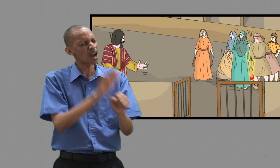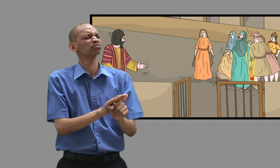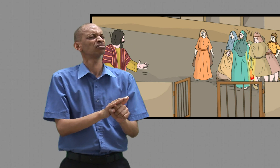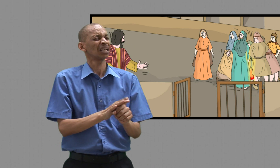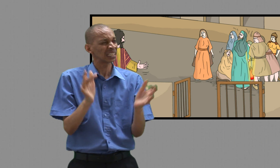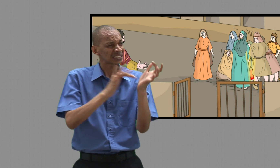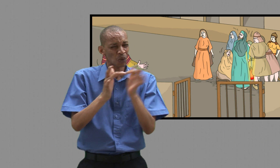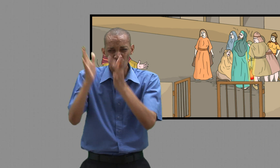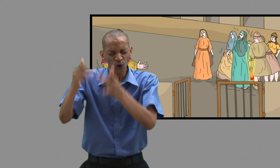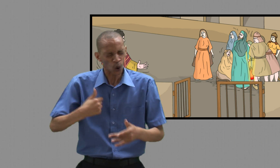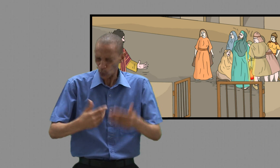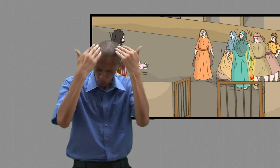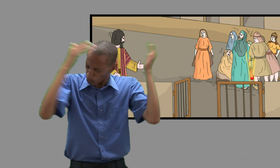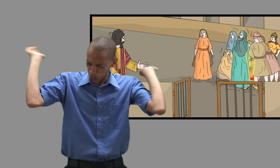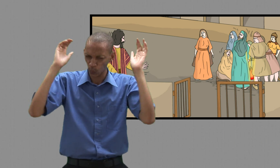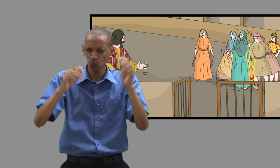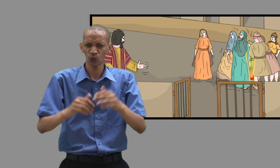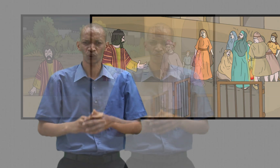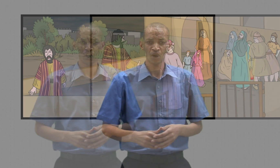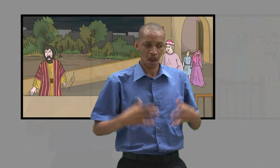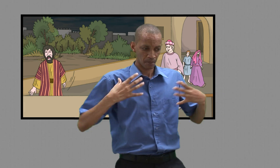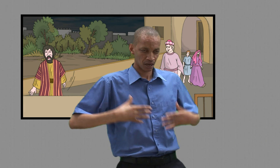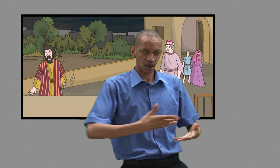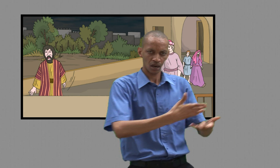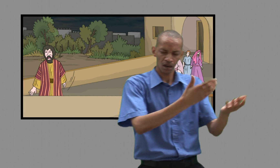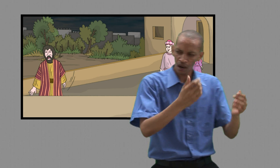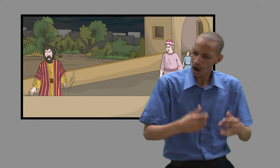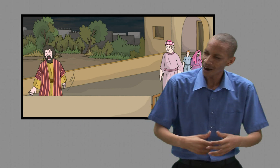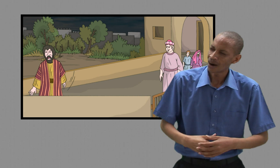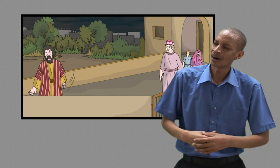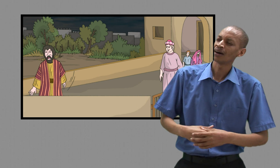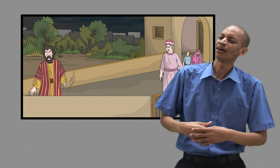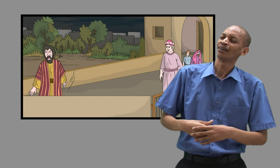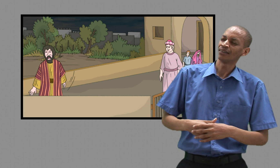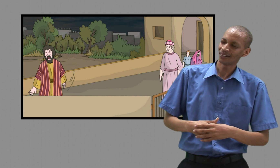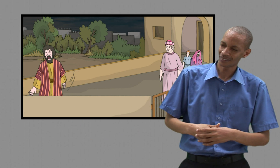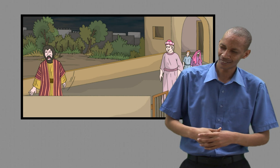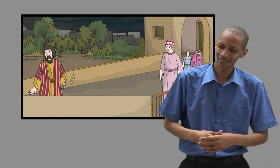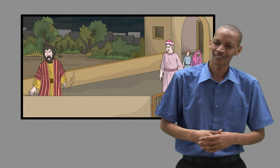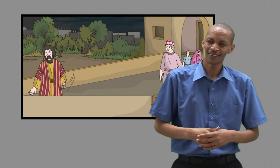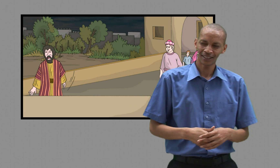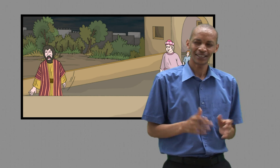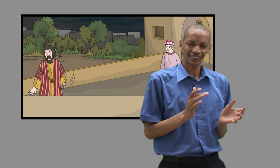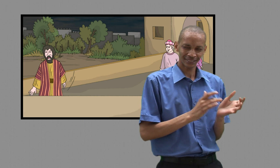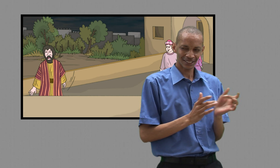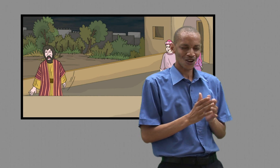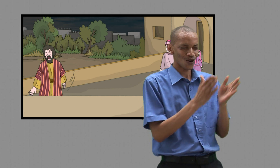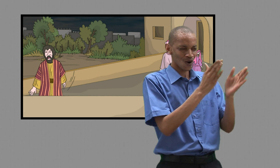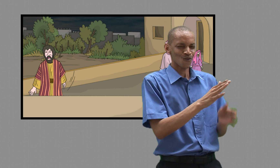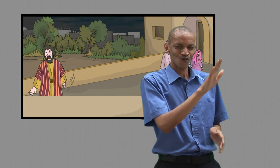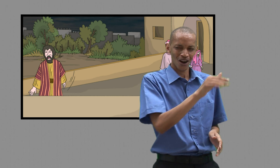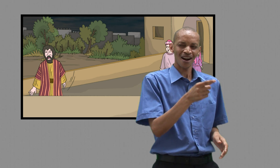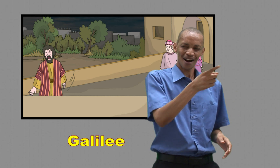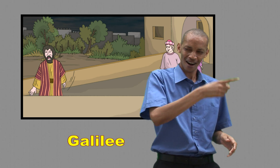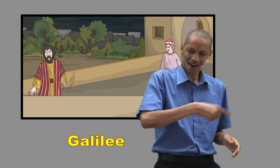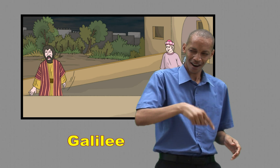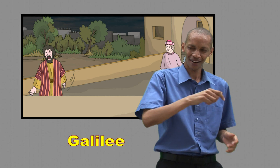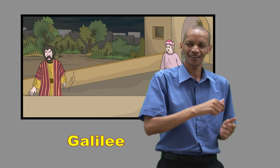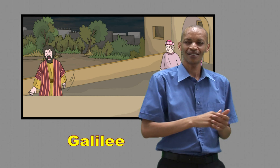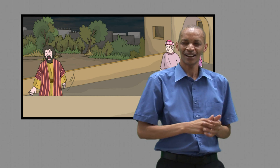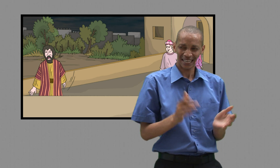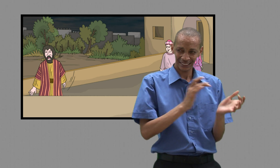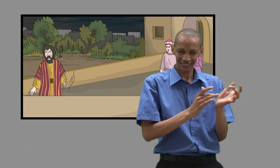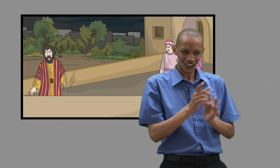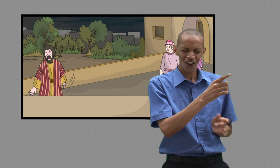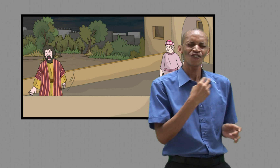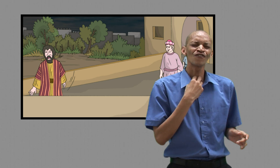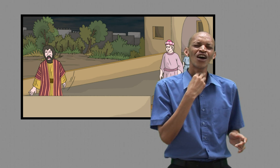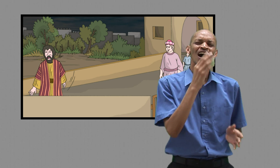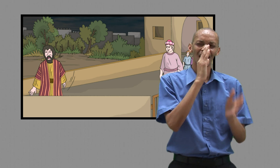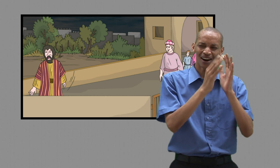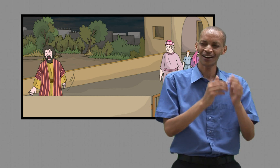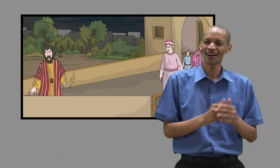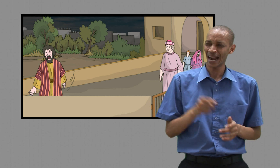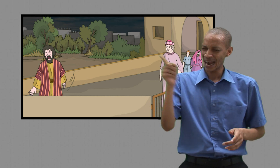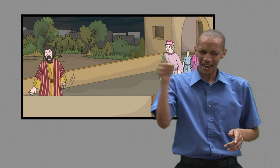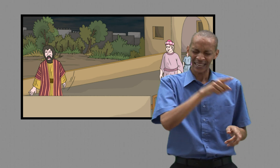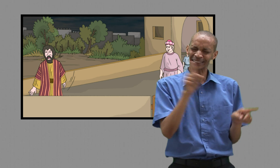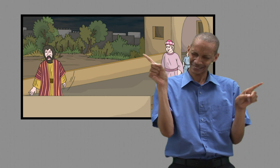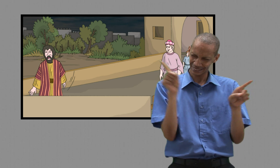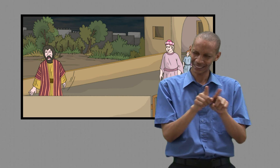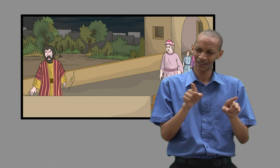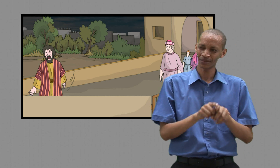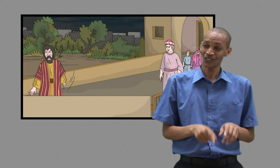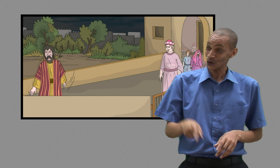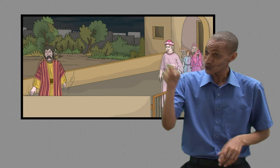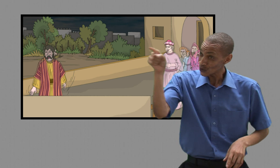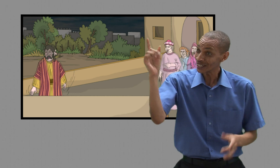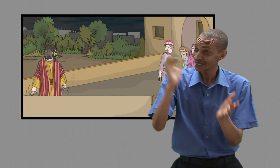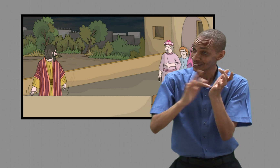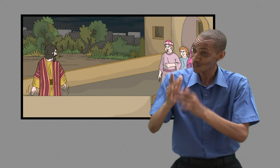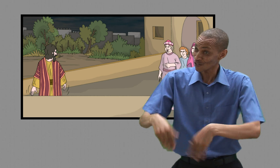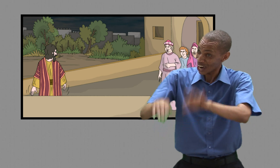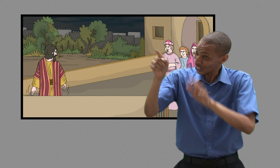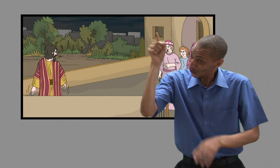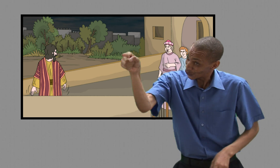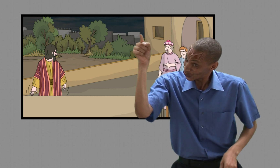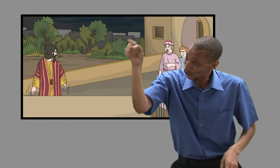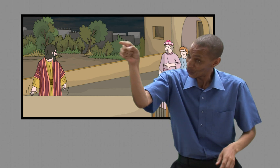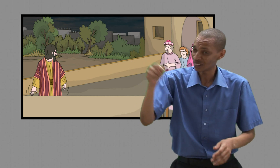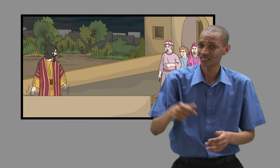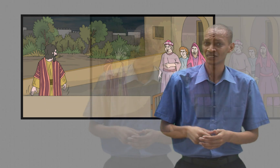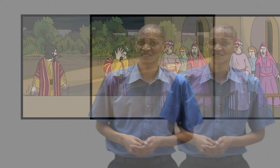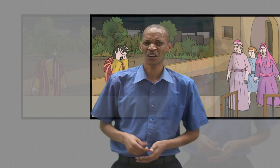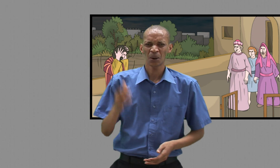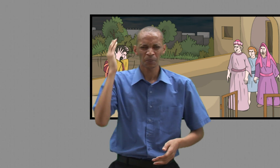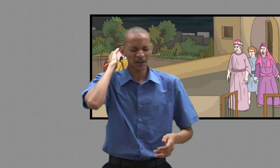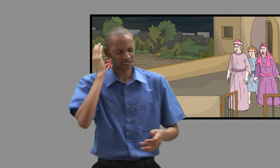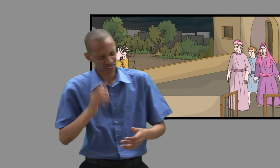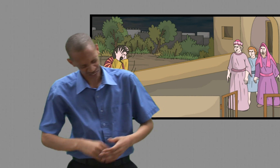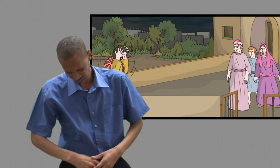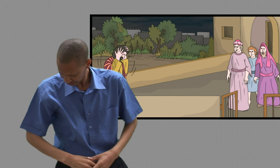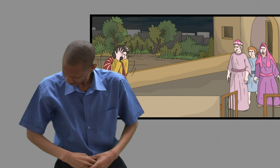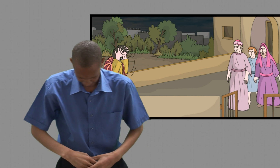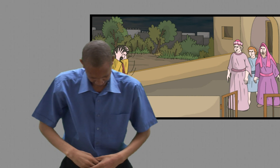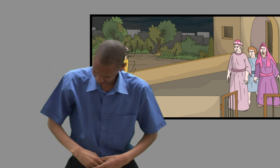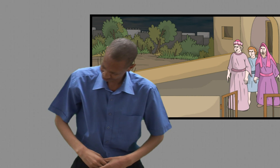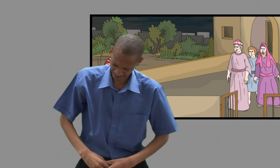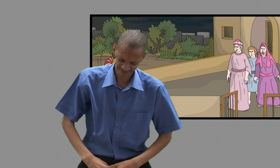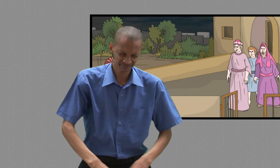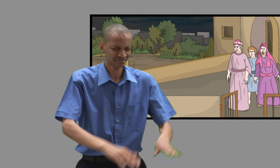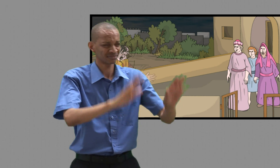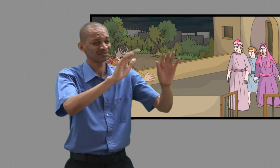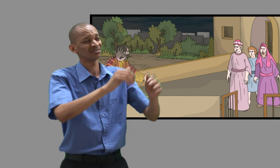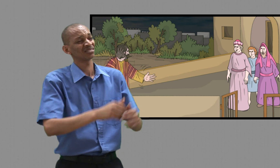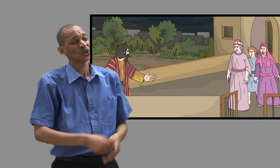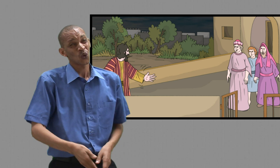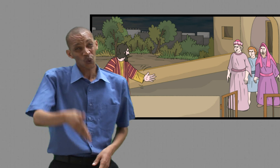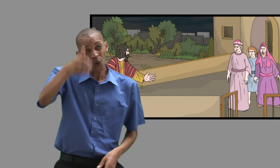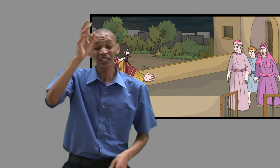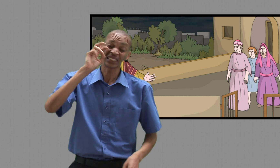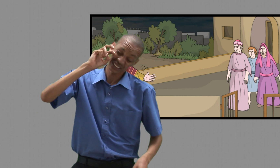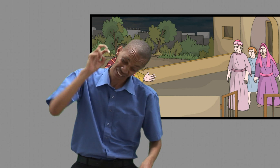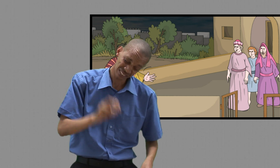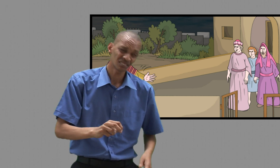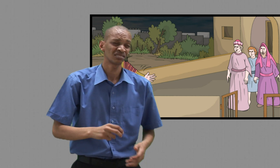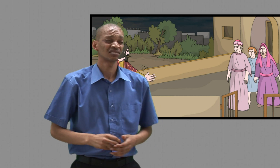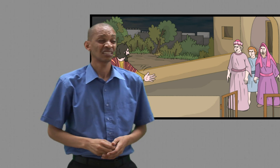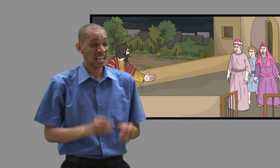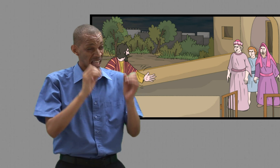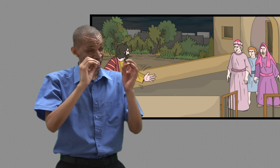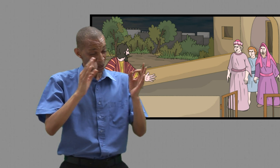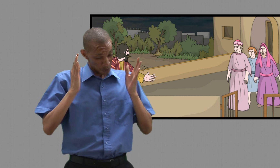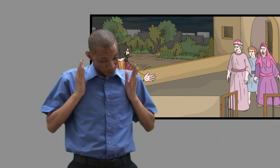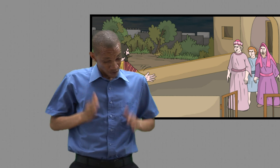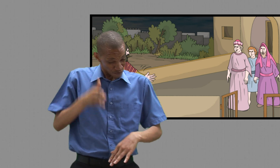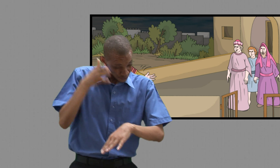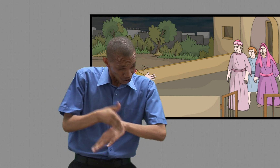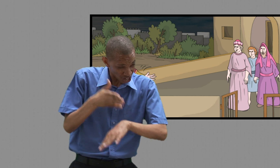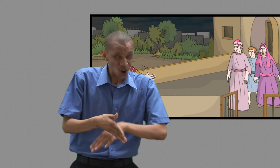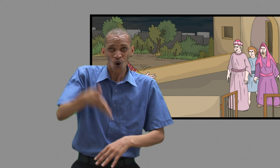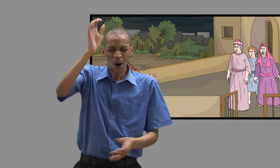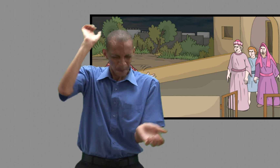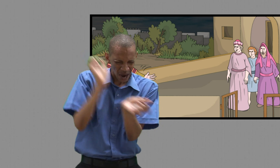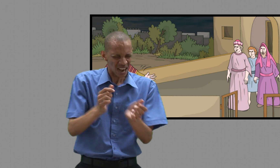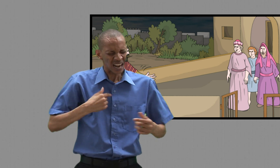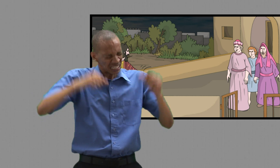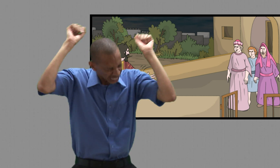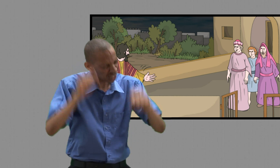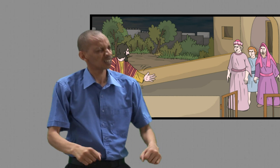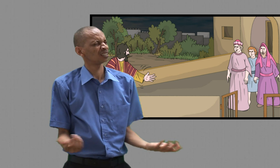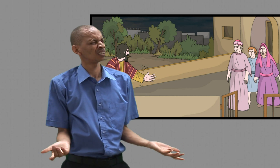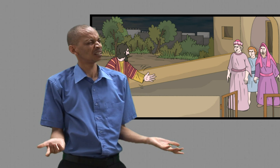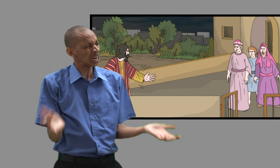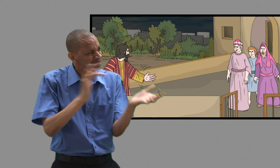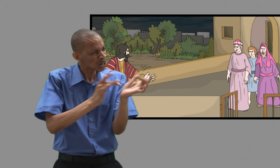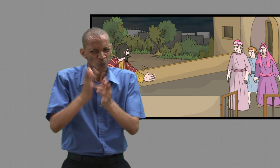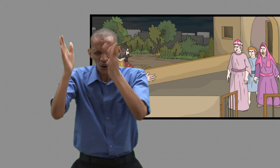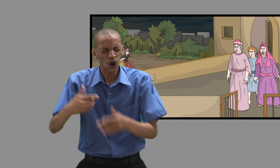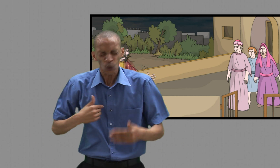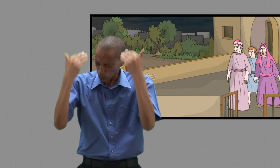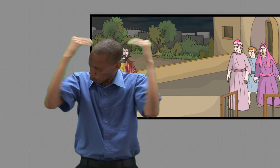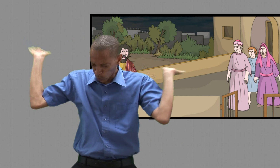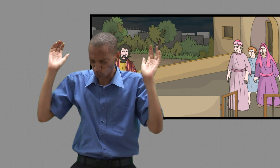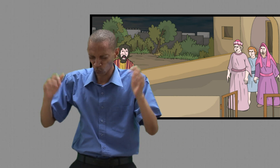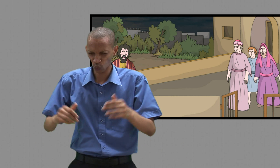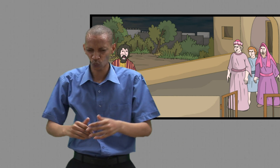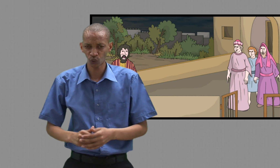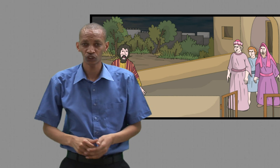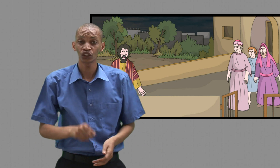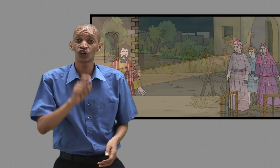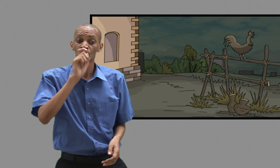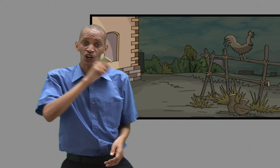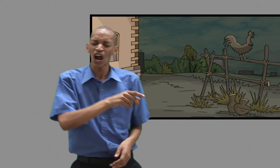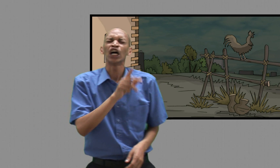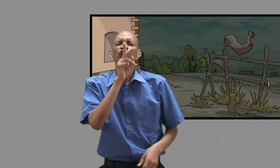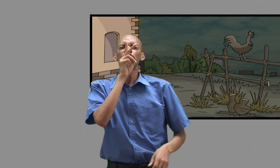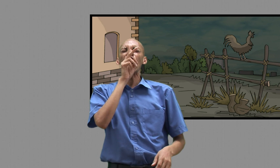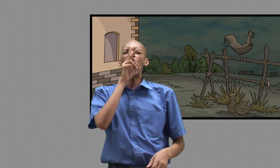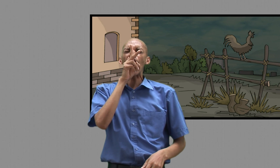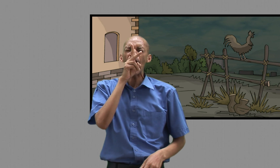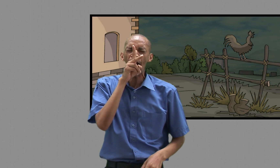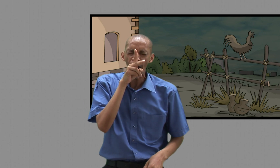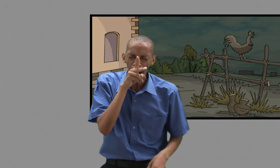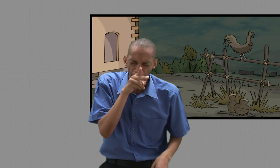After a little while, those standing nearby came up to Peter. “Surely you are one of them,” they said, “for your accent gives you away.” At that he began to curse and swear to them, “I do not know the man!”